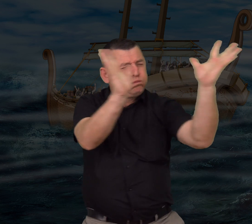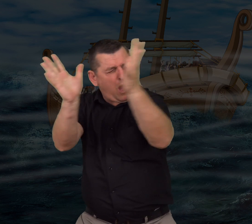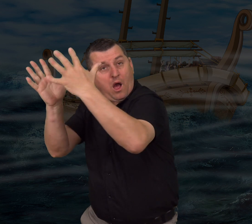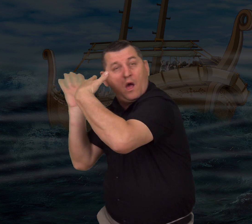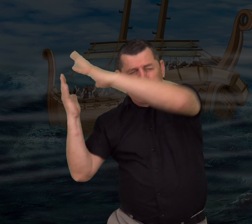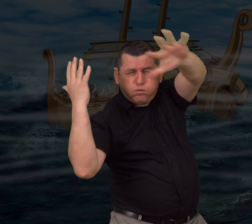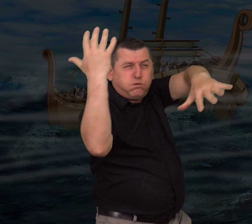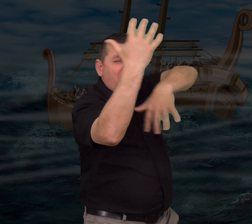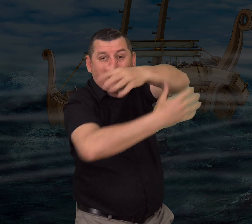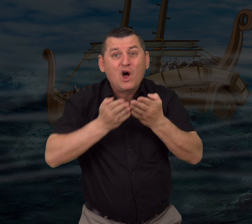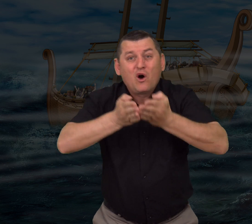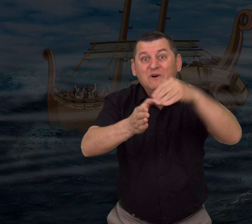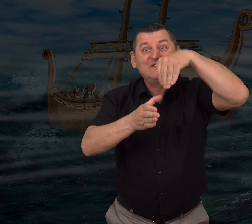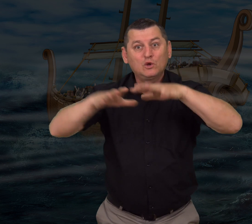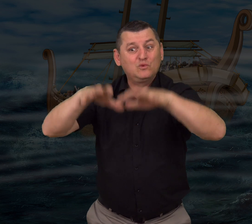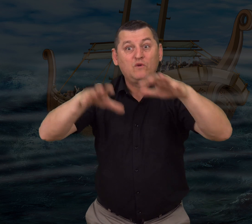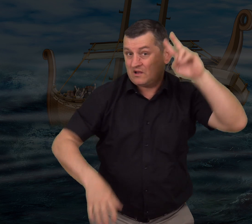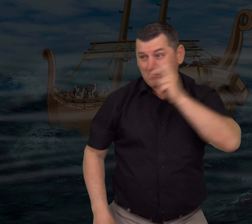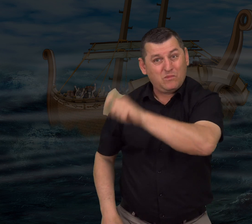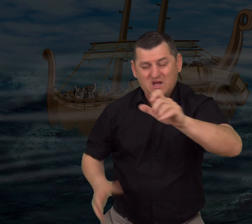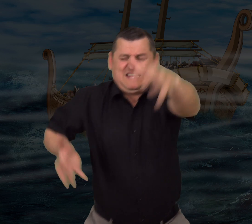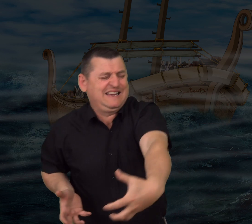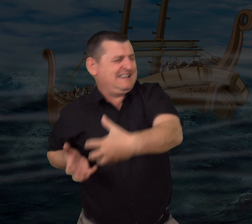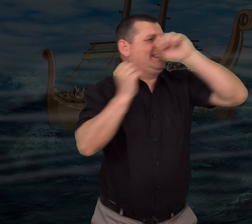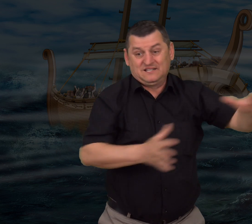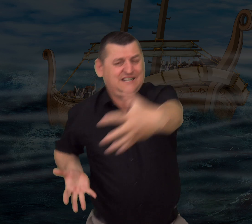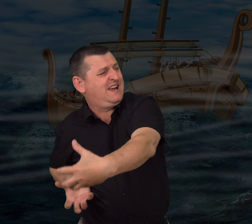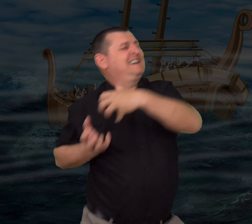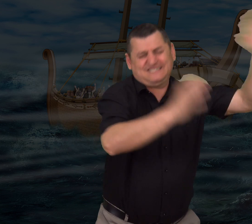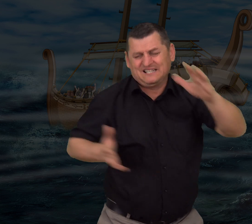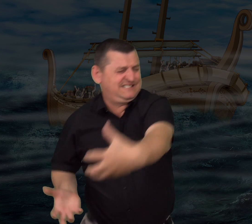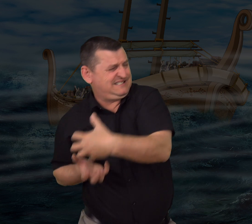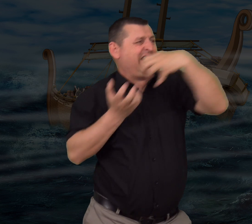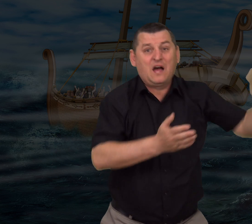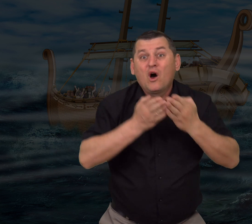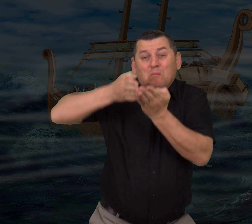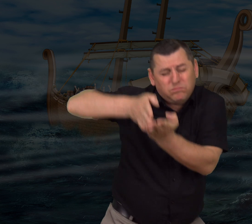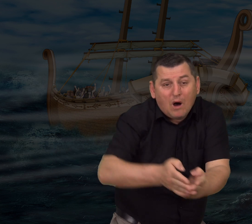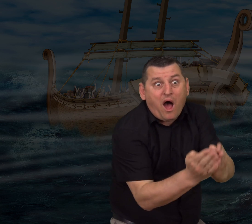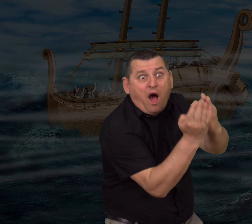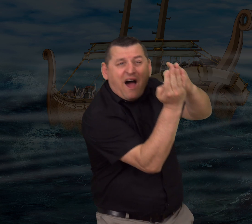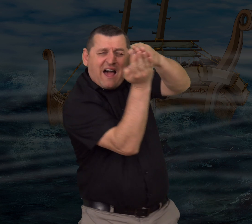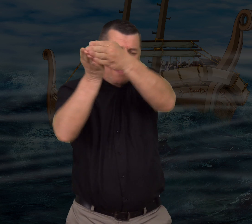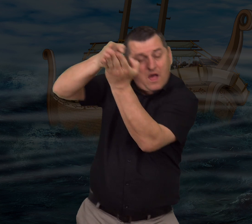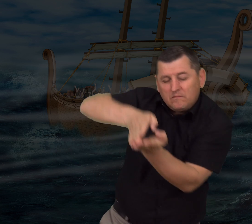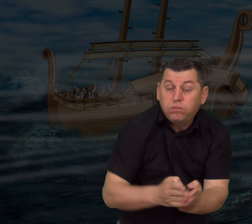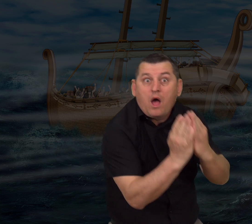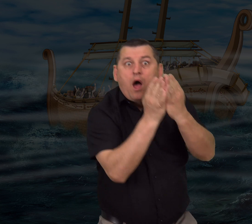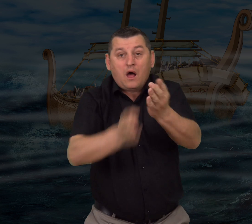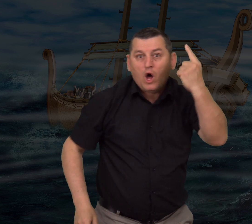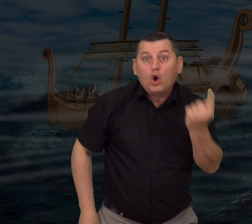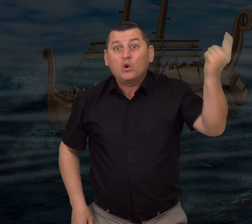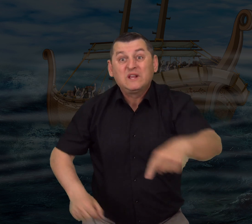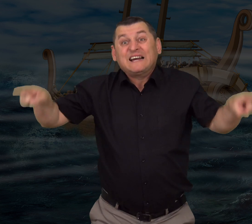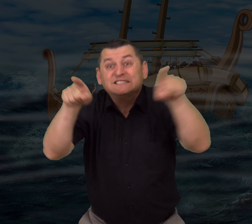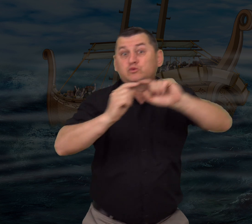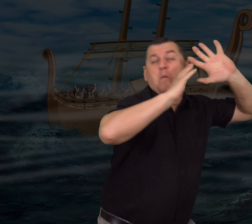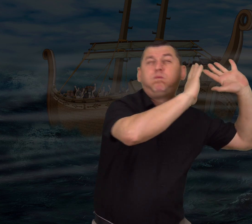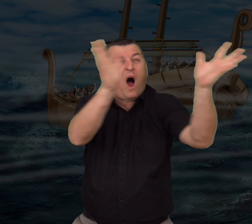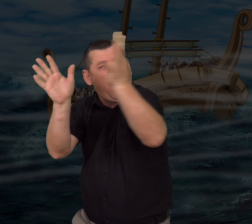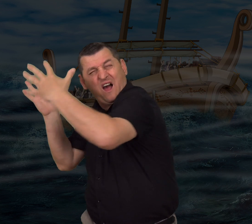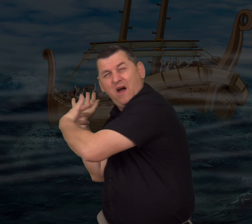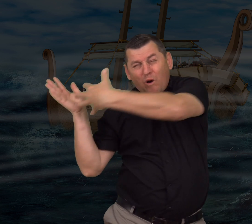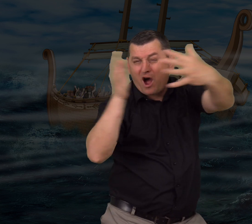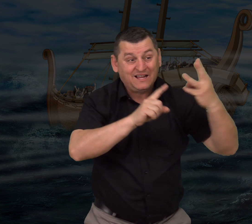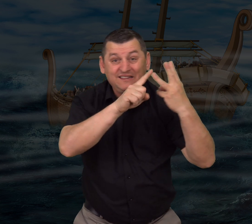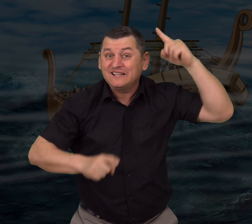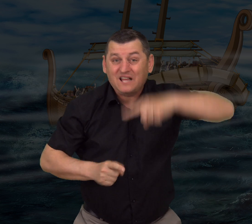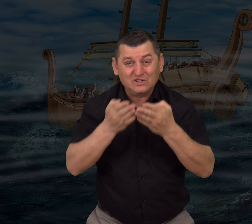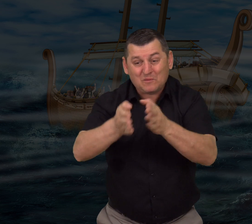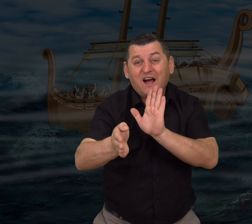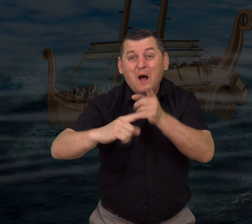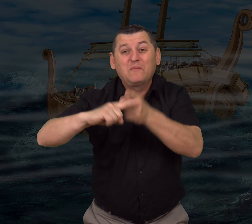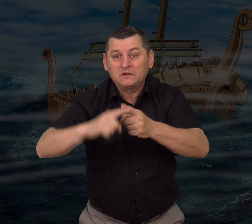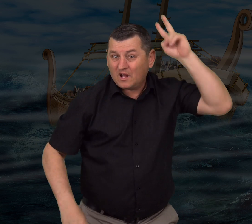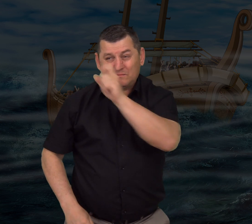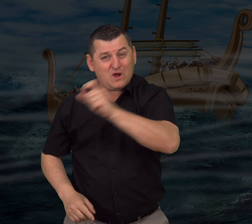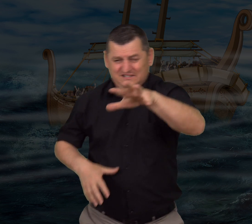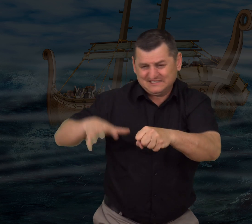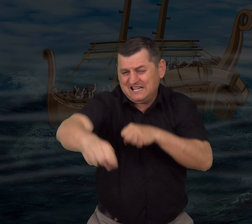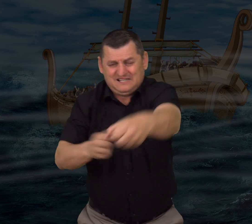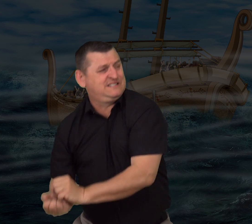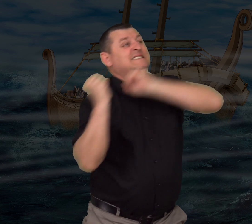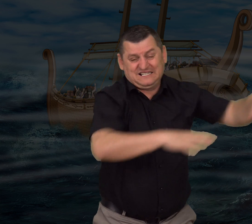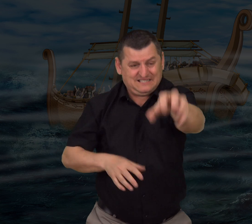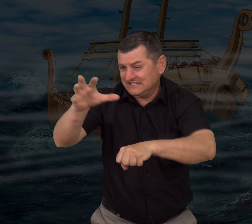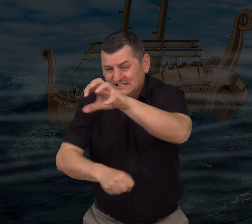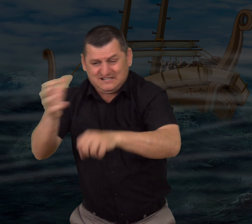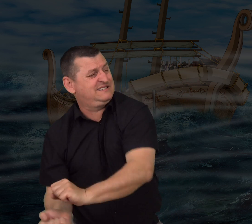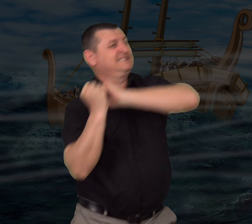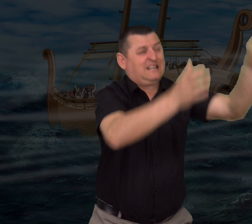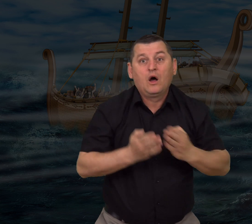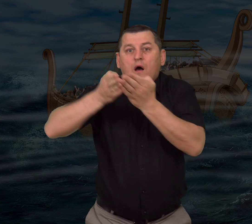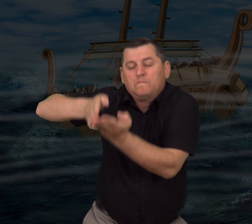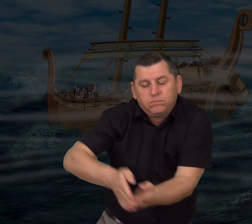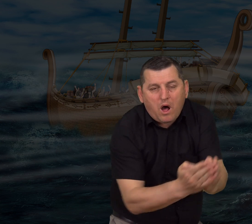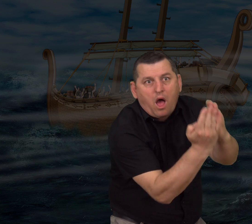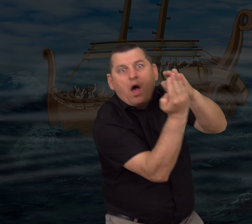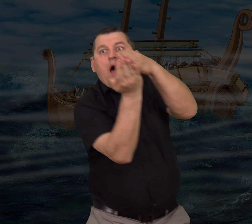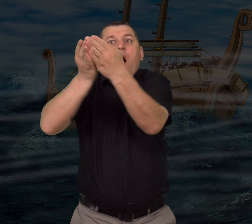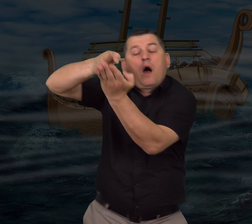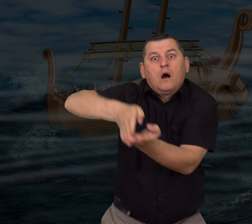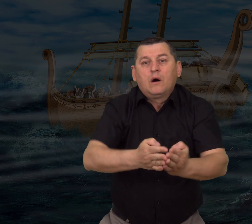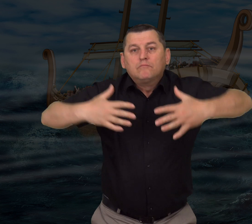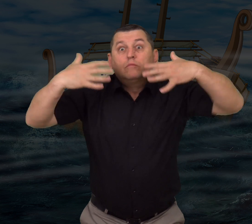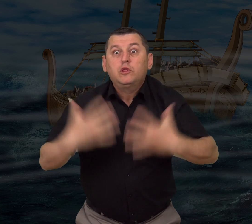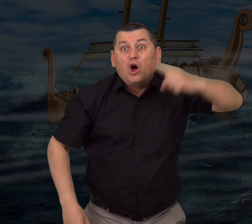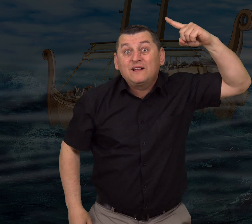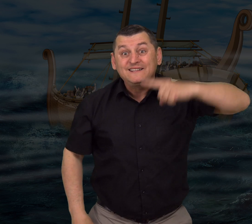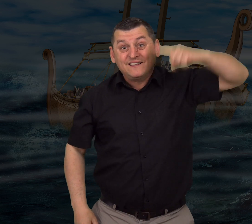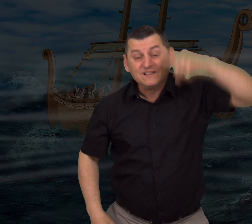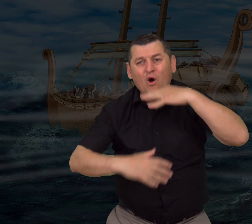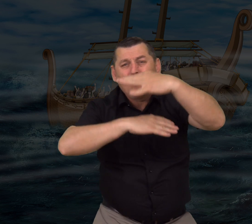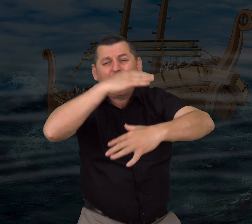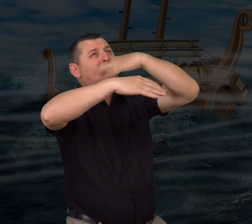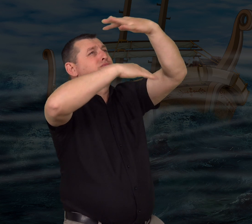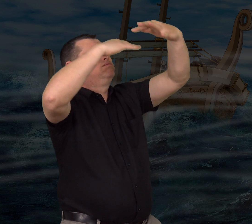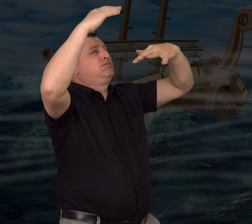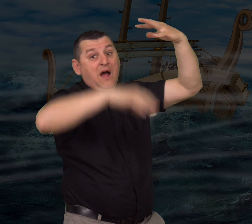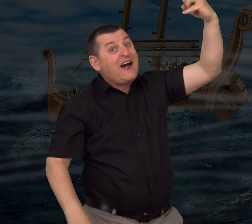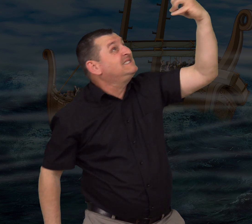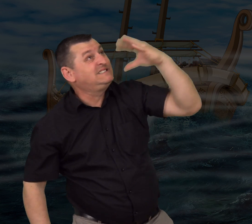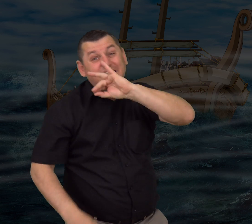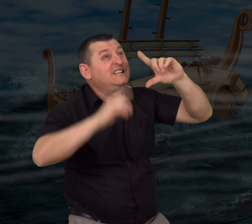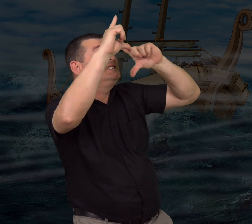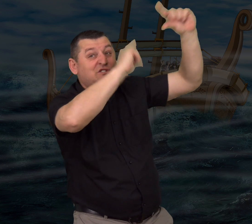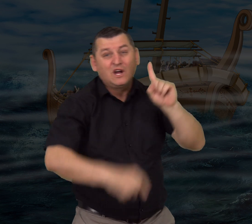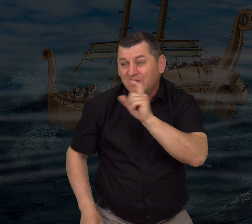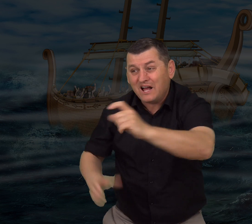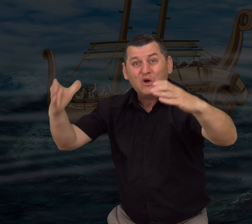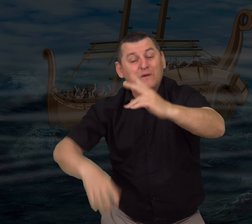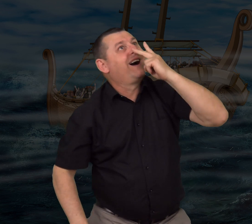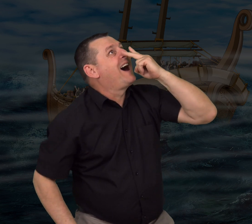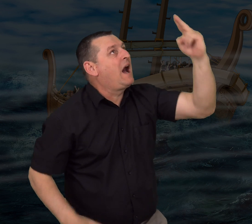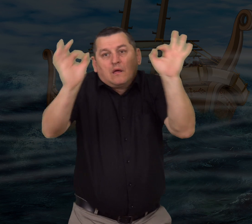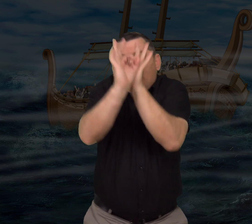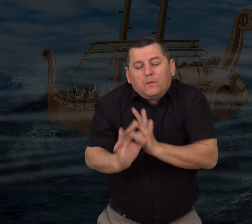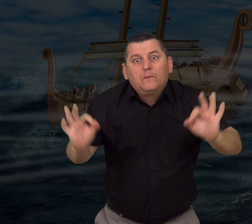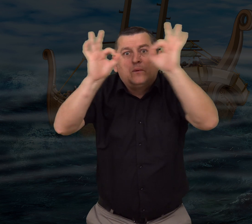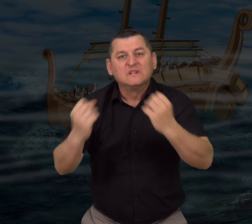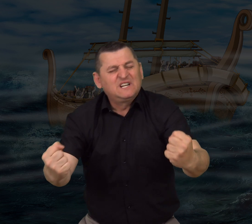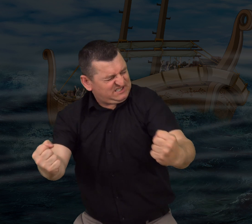We were tossed so violently that the next day the men began to jettison the cargo. On the third day, they threw the ship’s tackle overboard with their own hands.